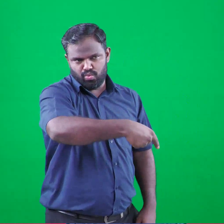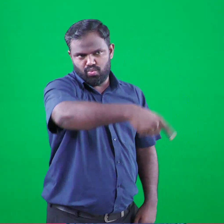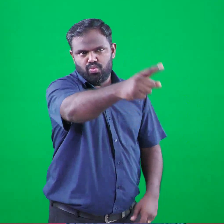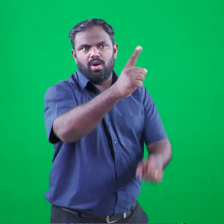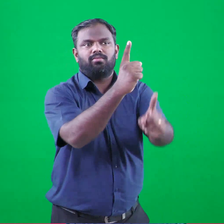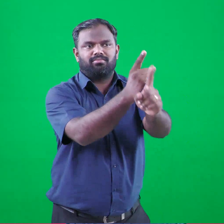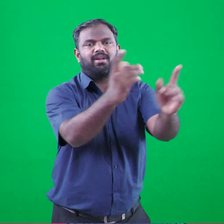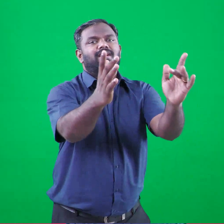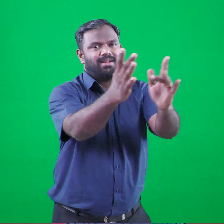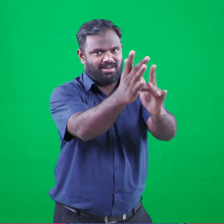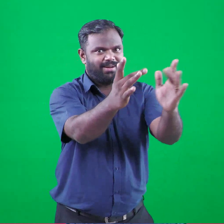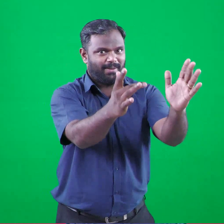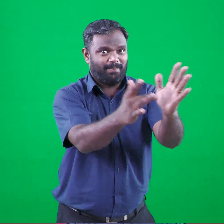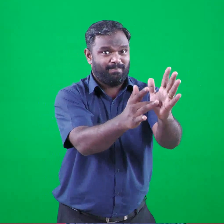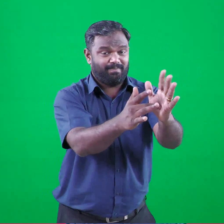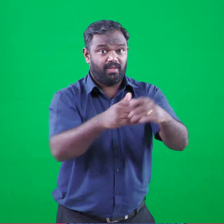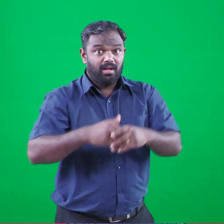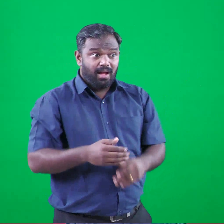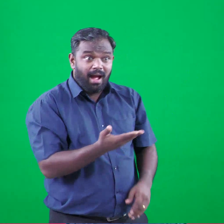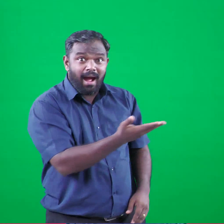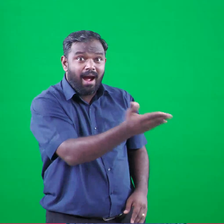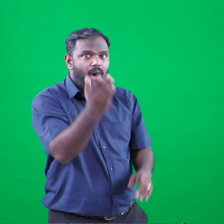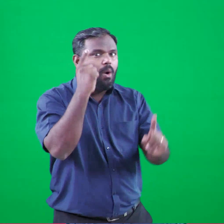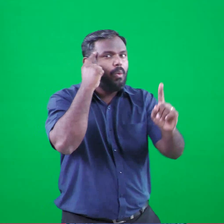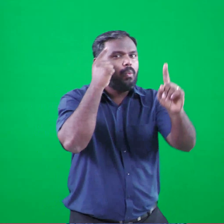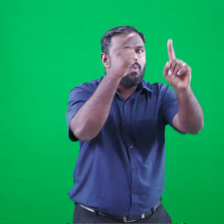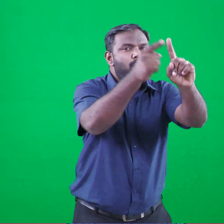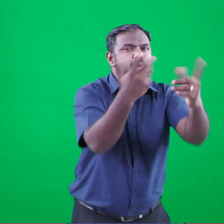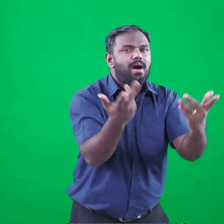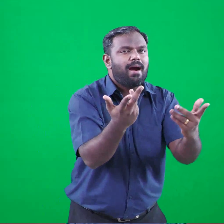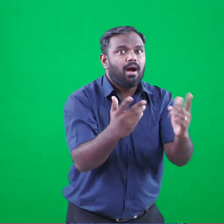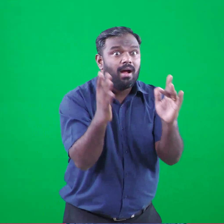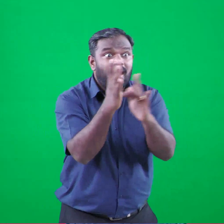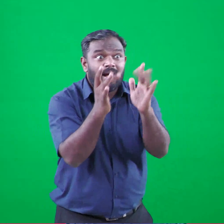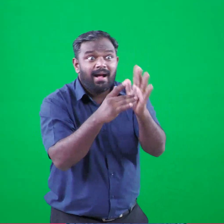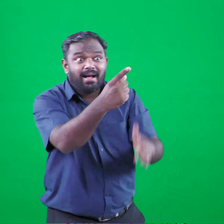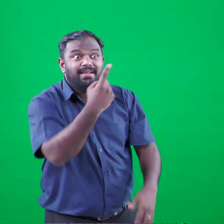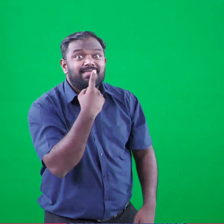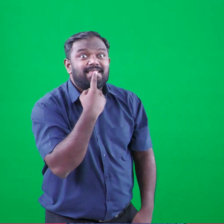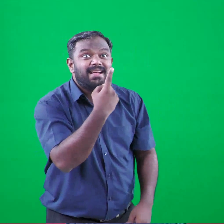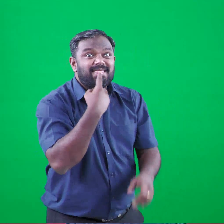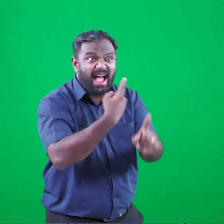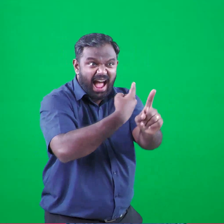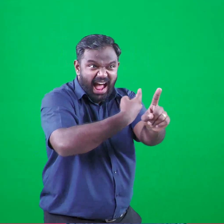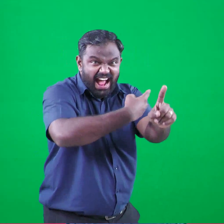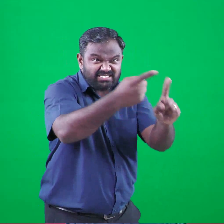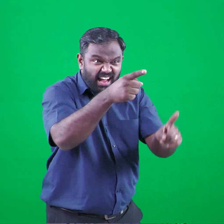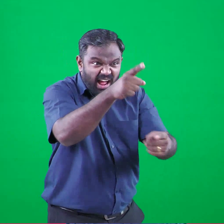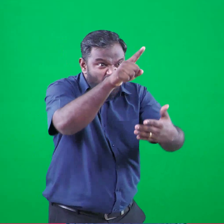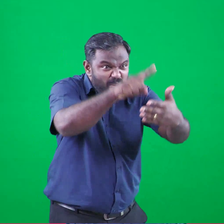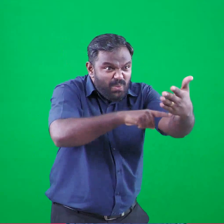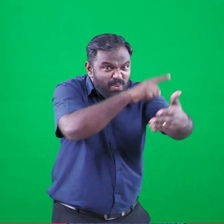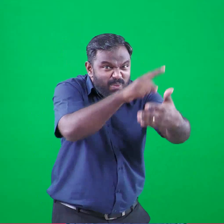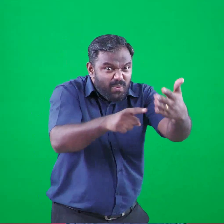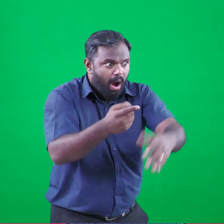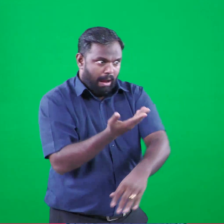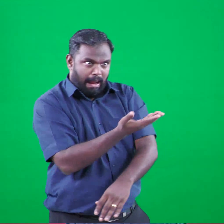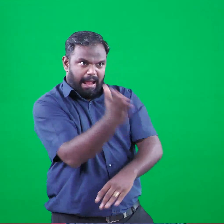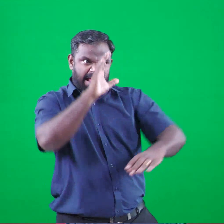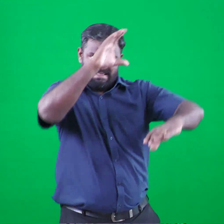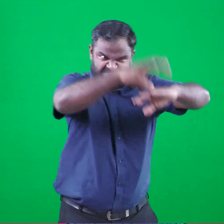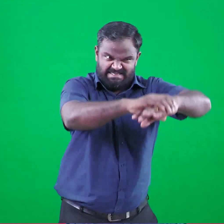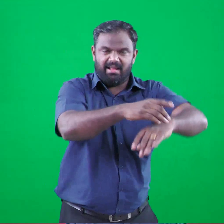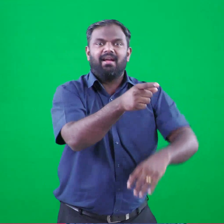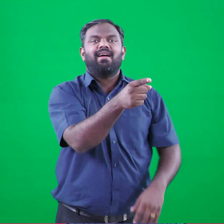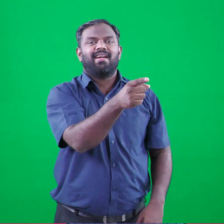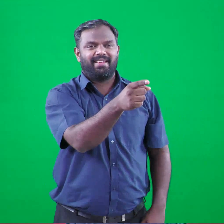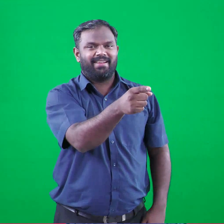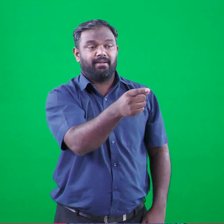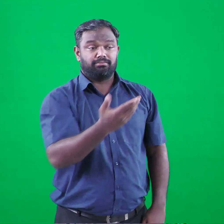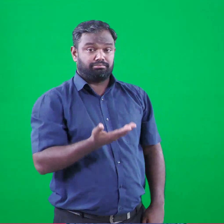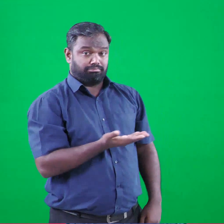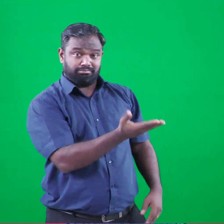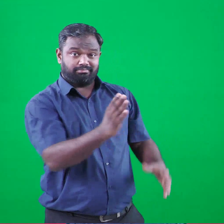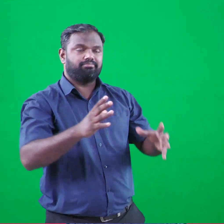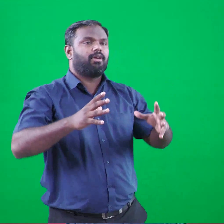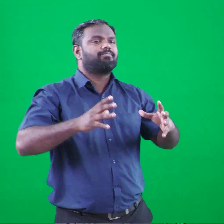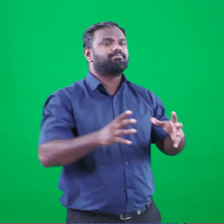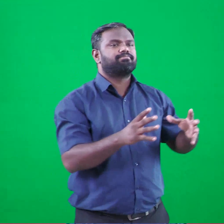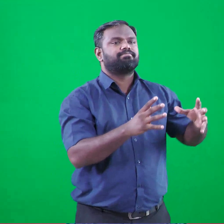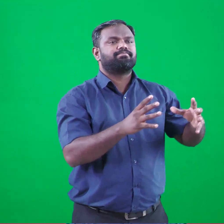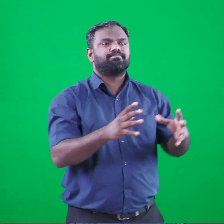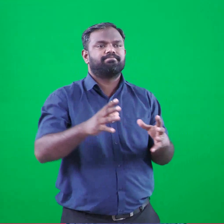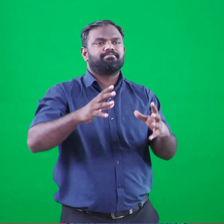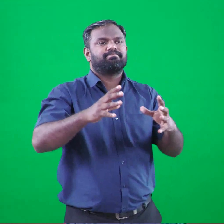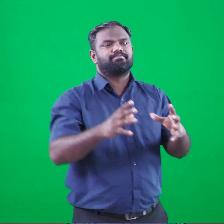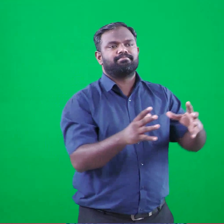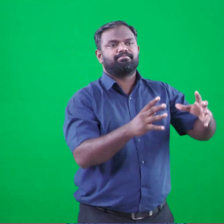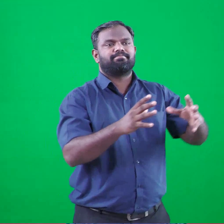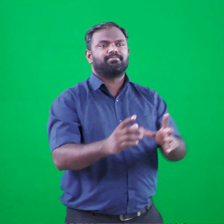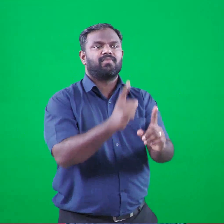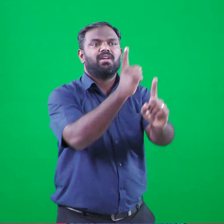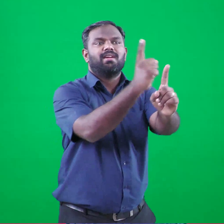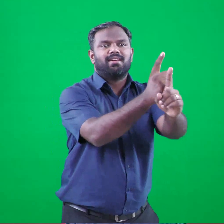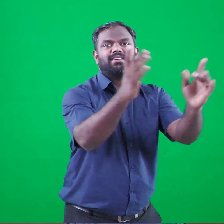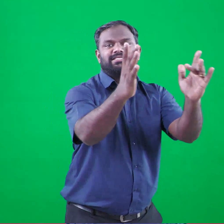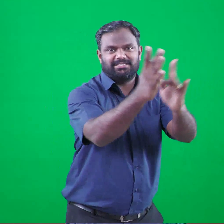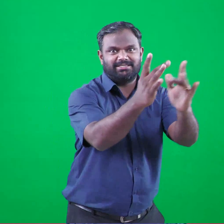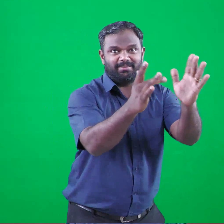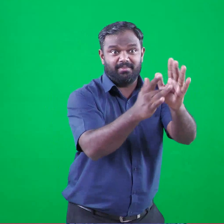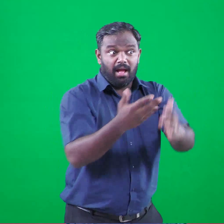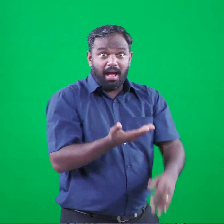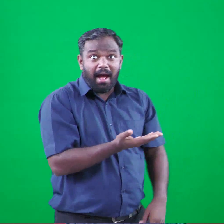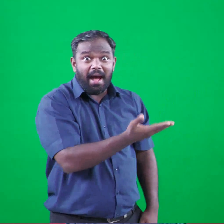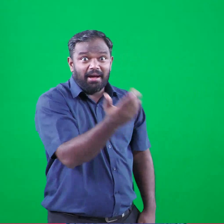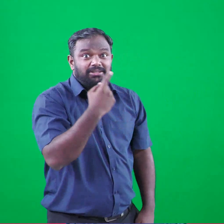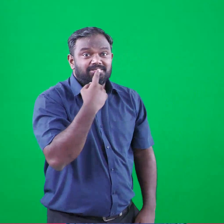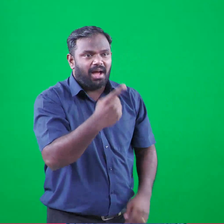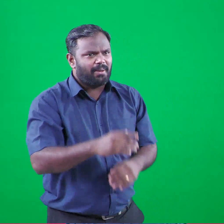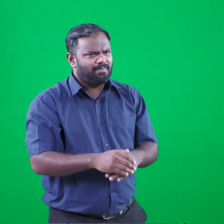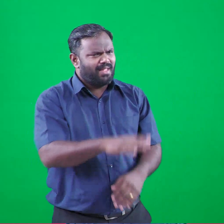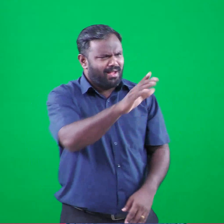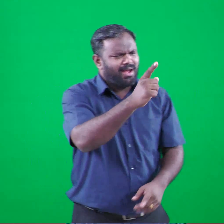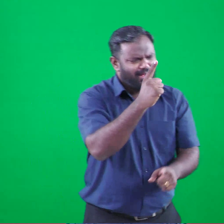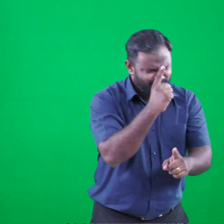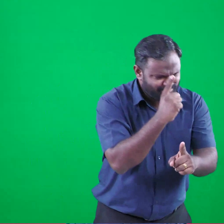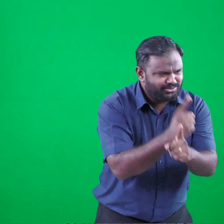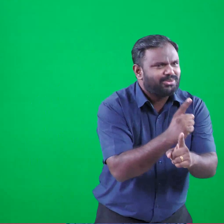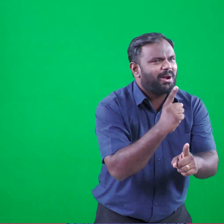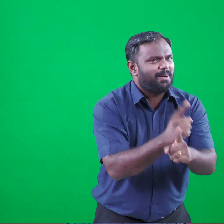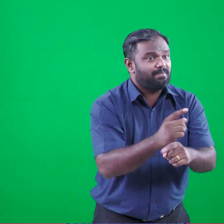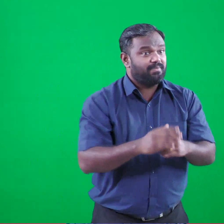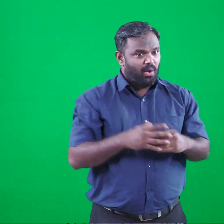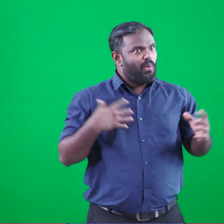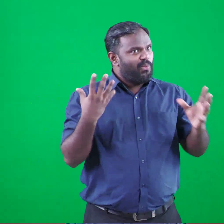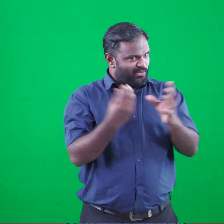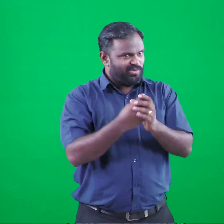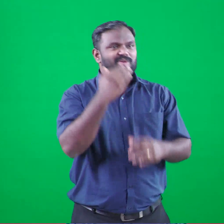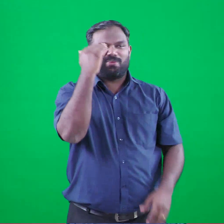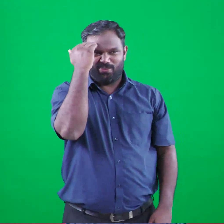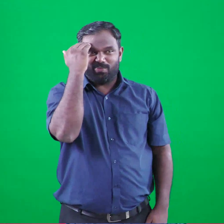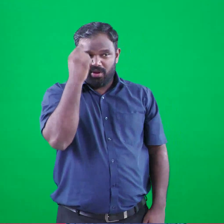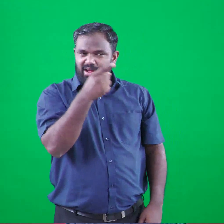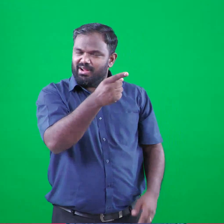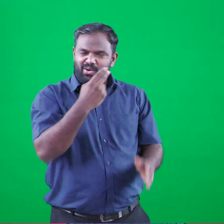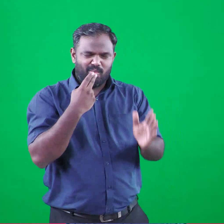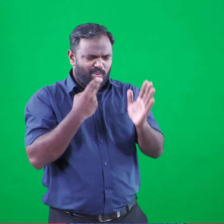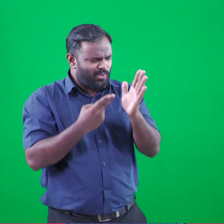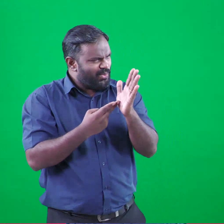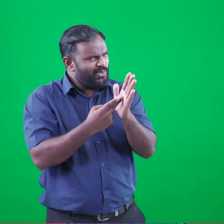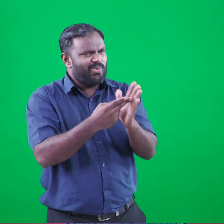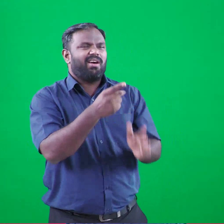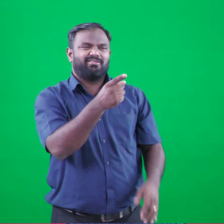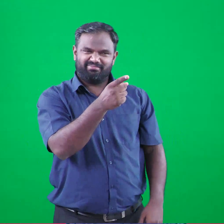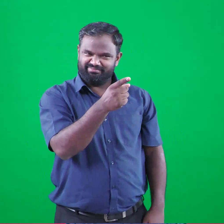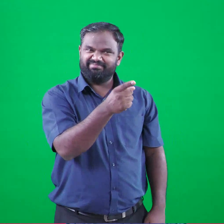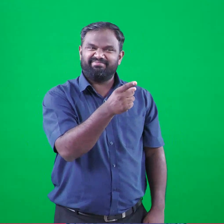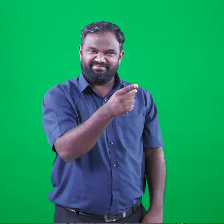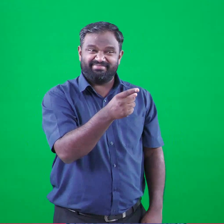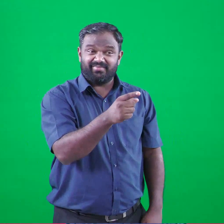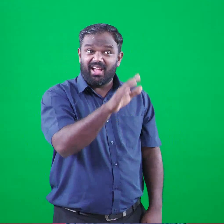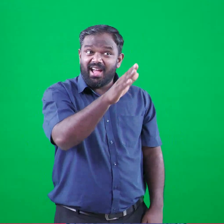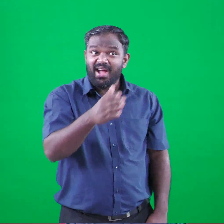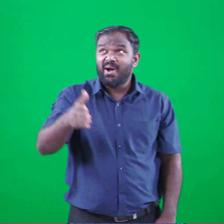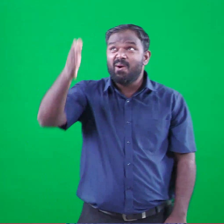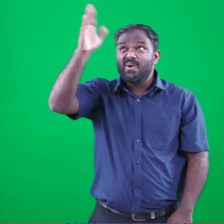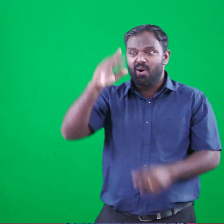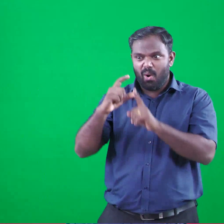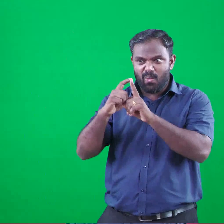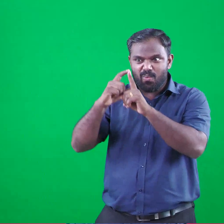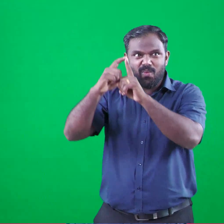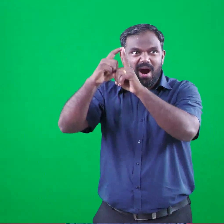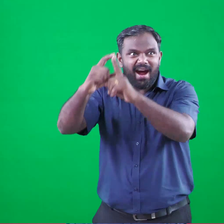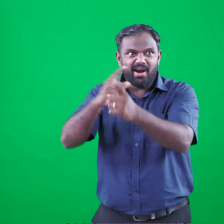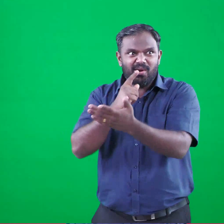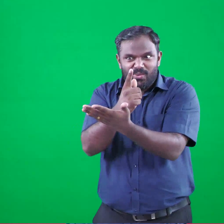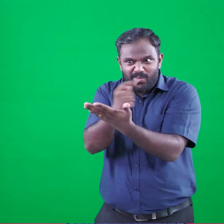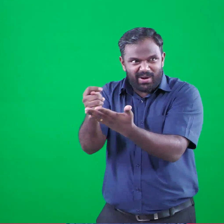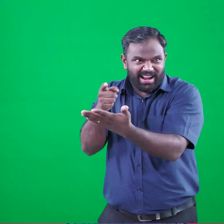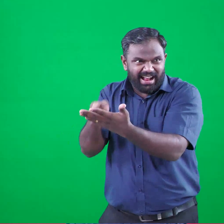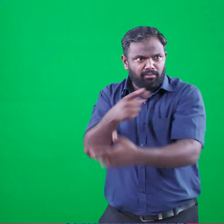"Teacher," they said, "we know that You are honest and seek favor from no one.